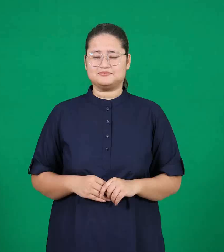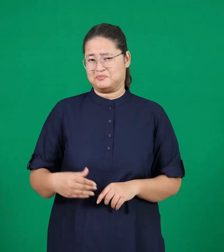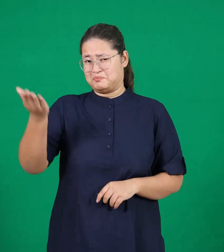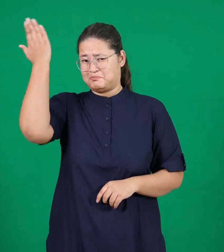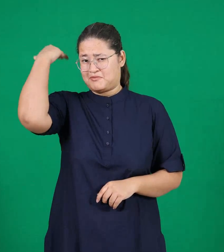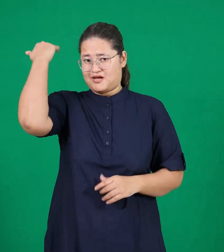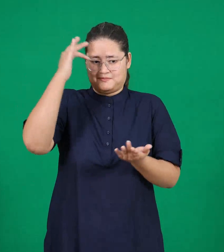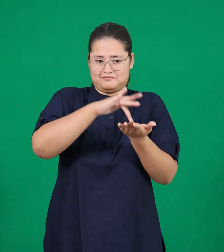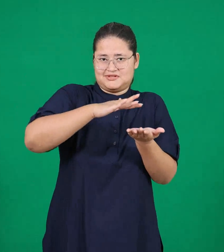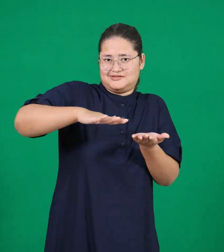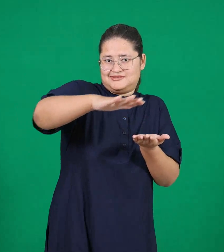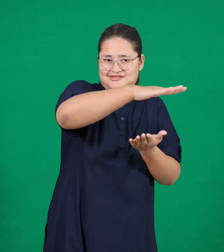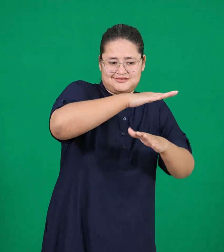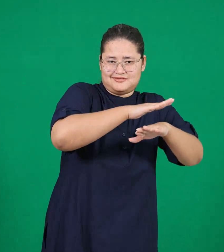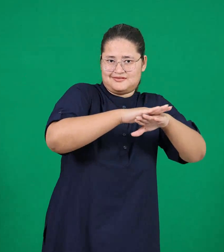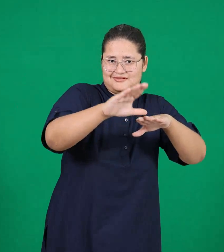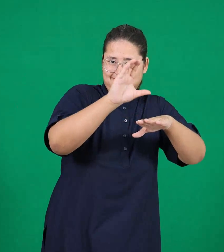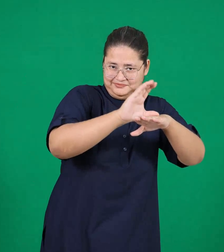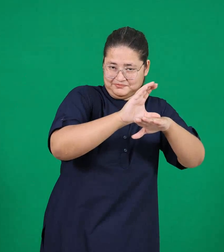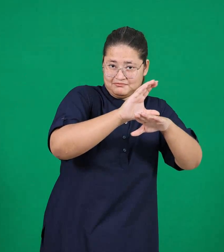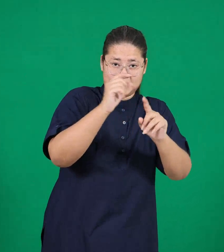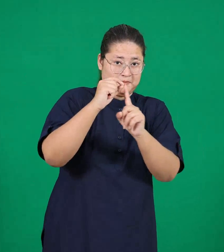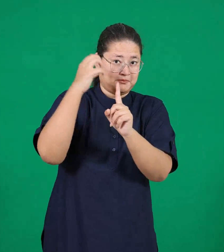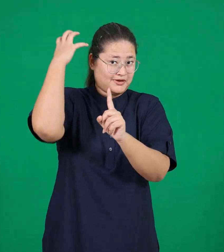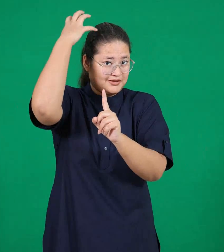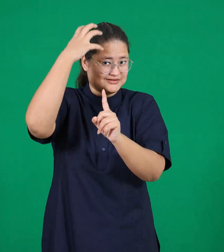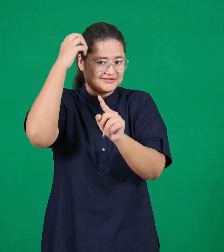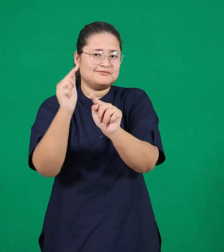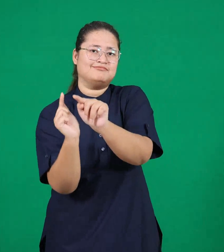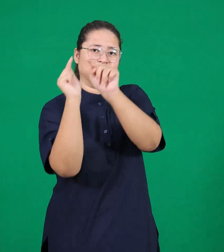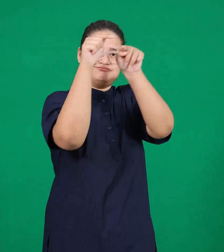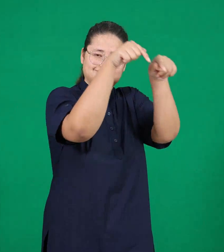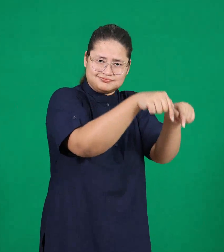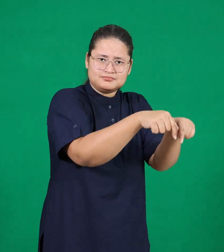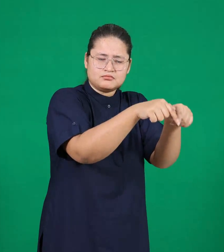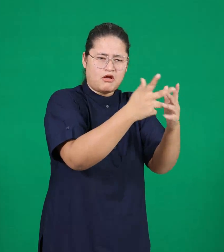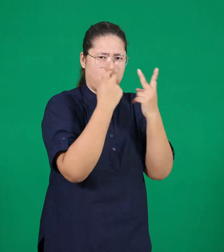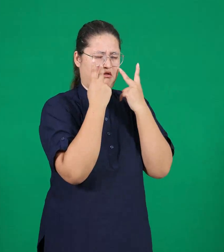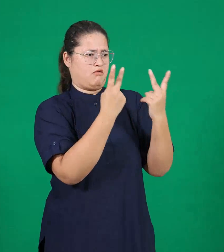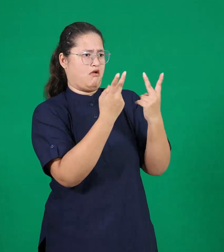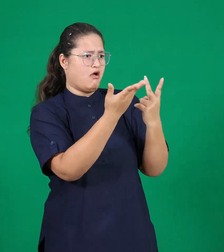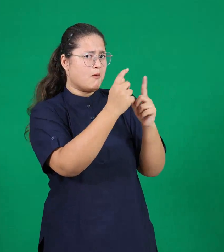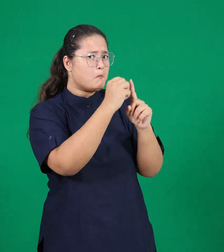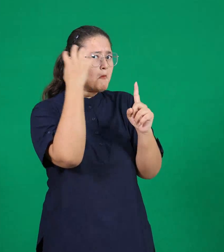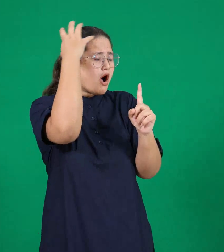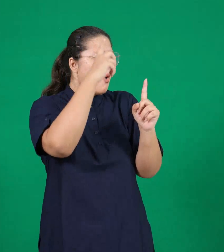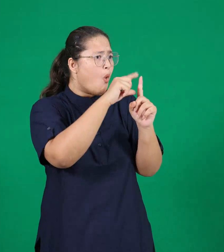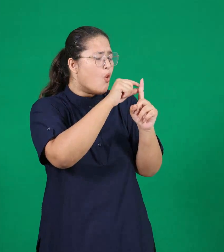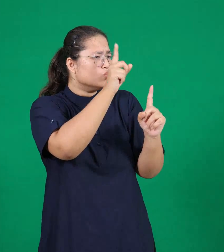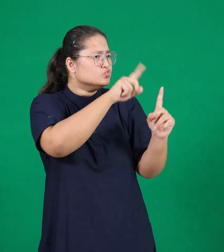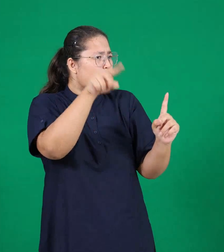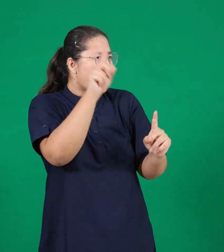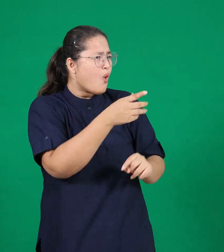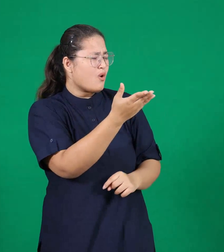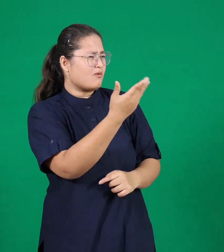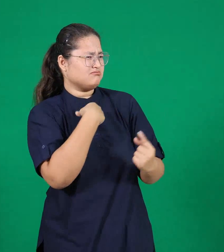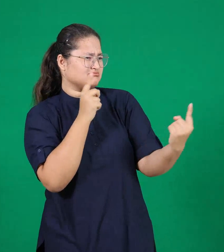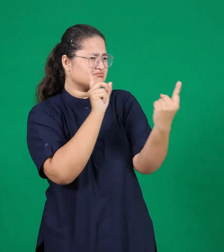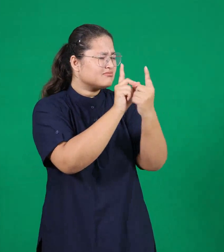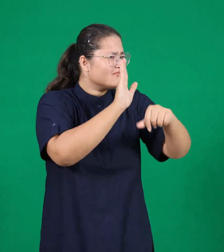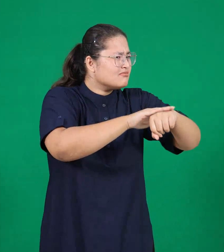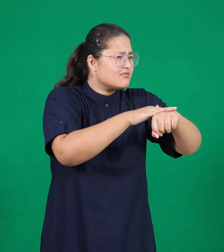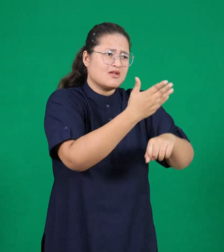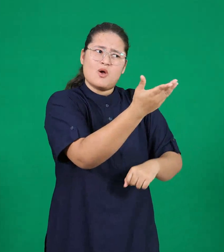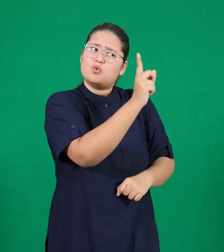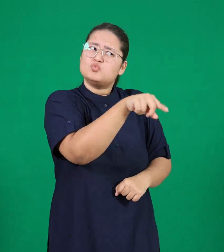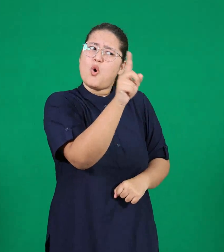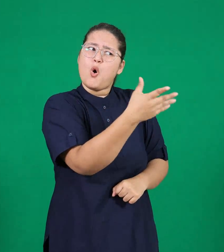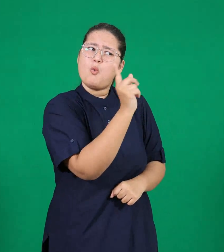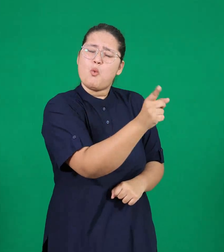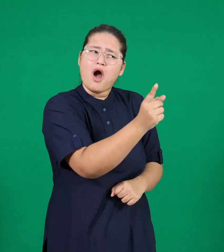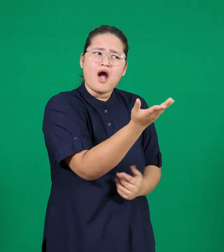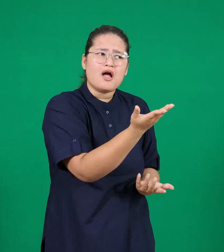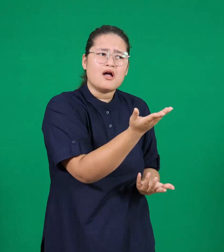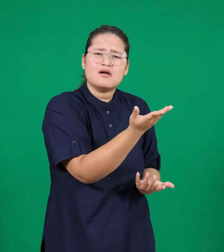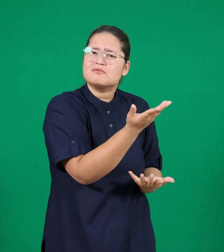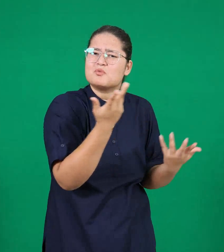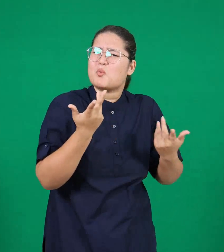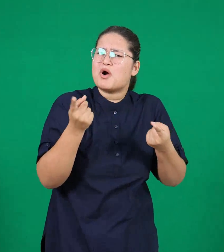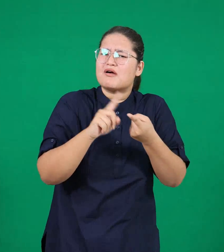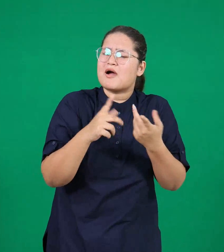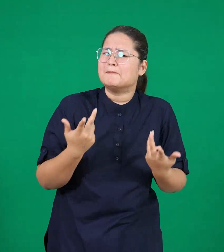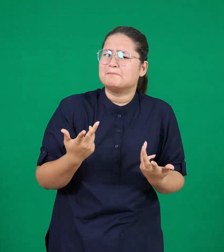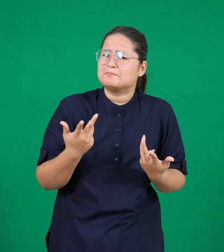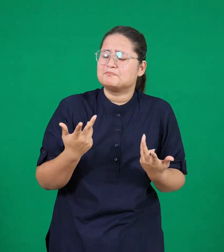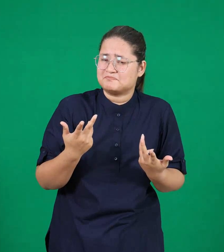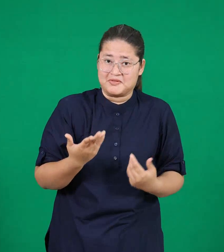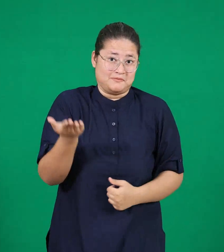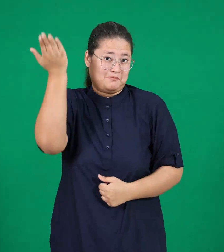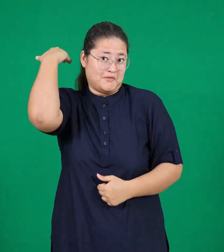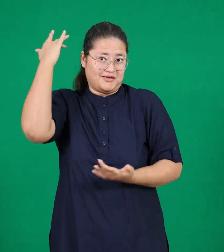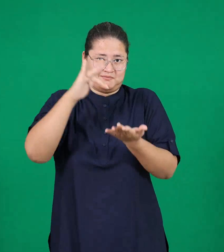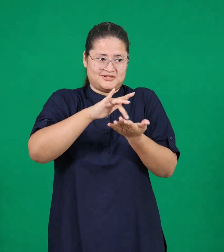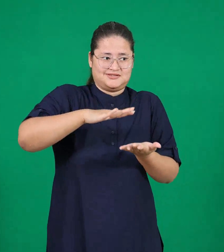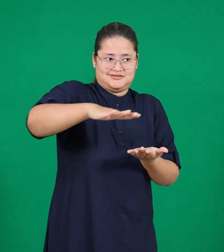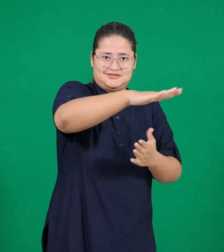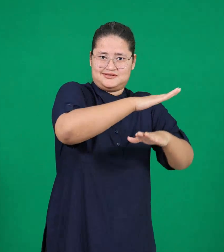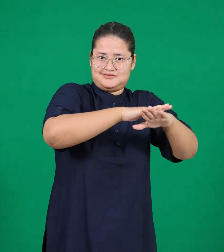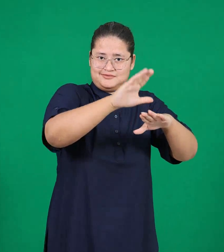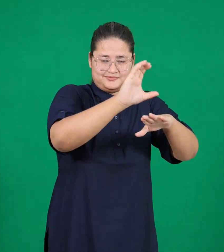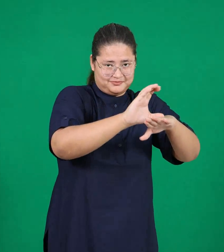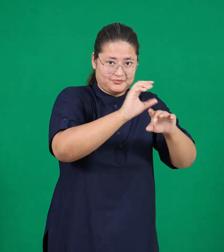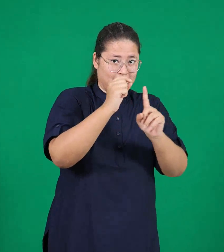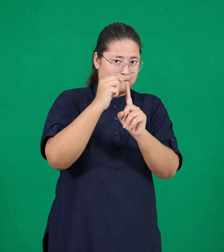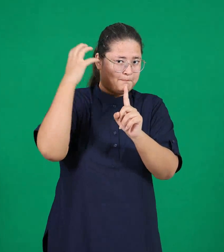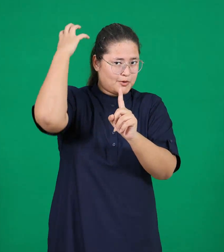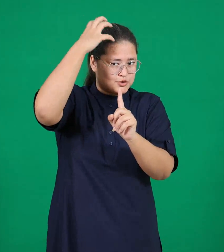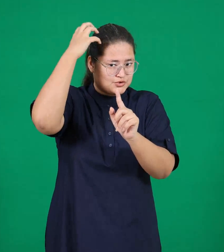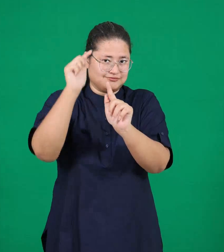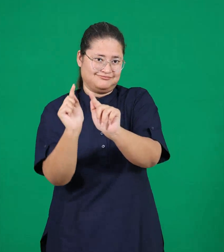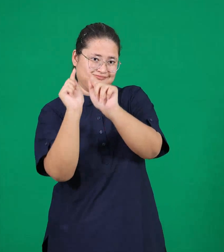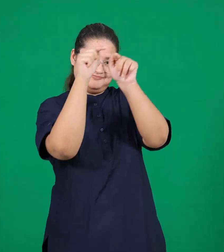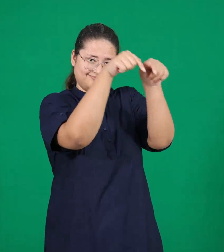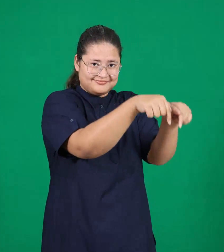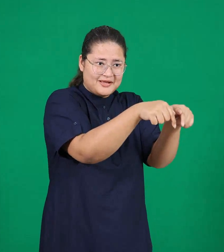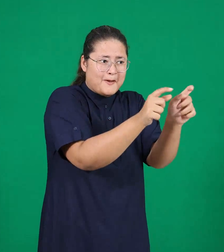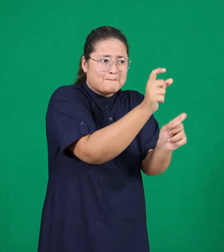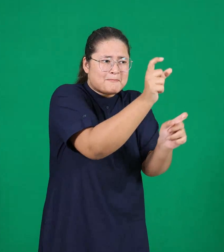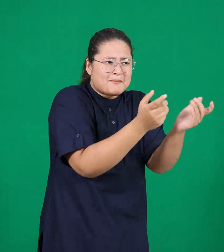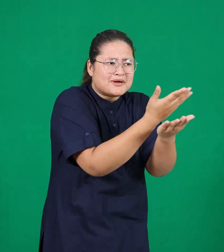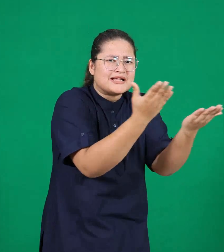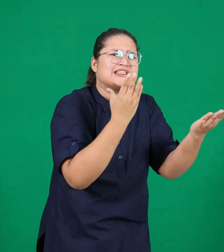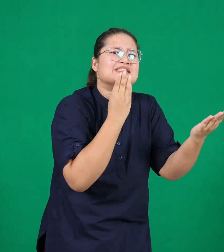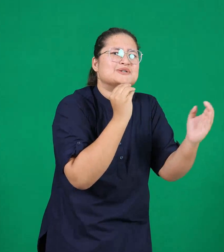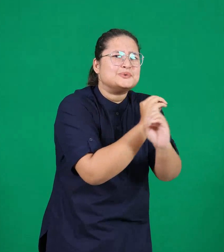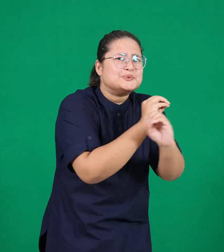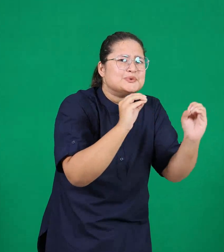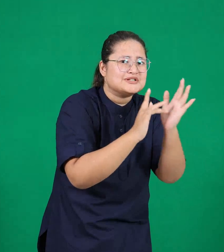When Cephas came to Antioch, however, I opposed him to his face, because he stood to be condemned.